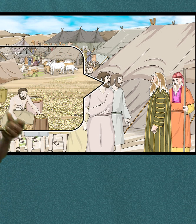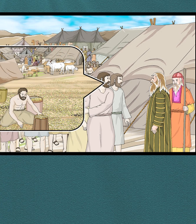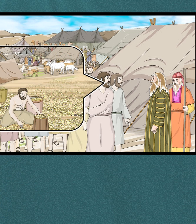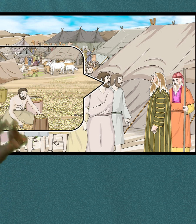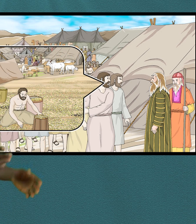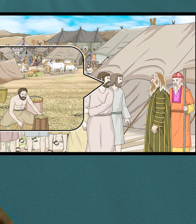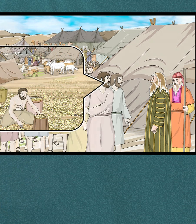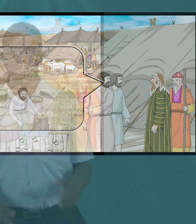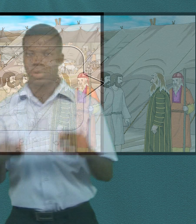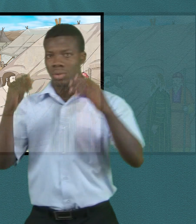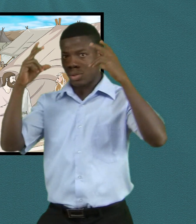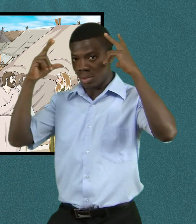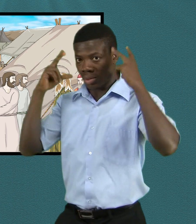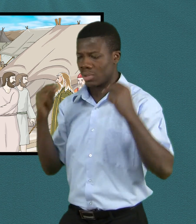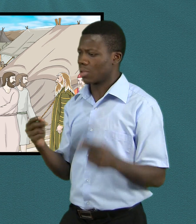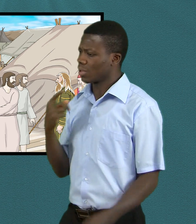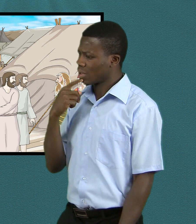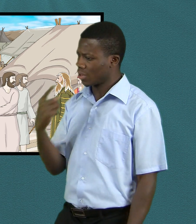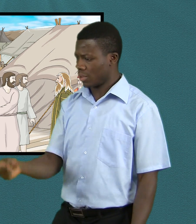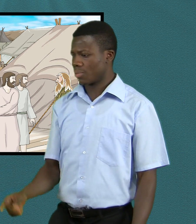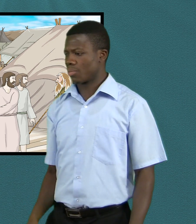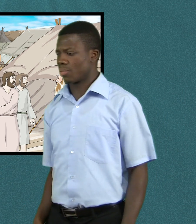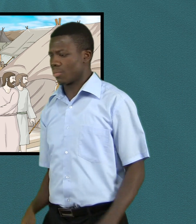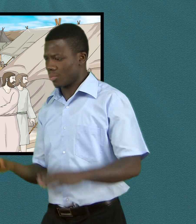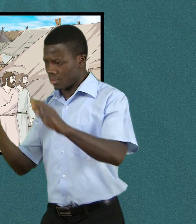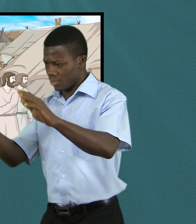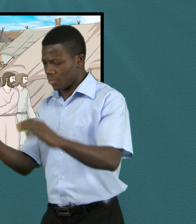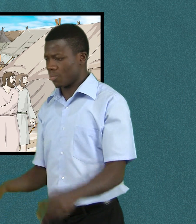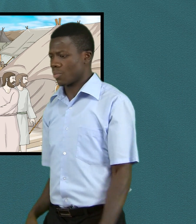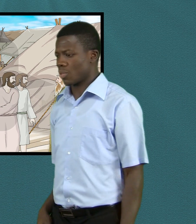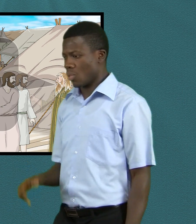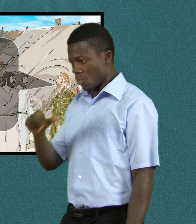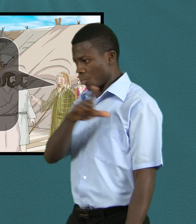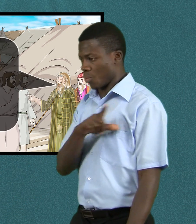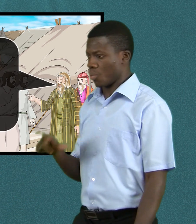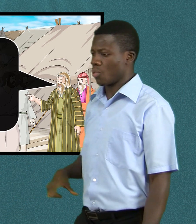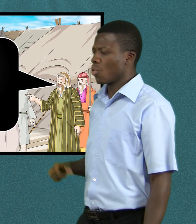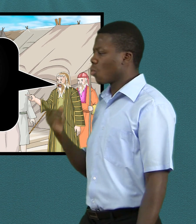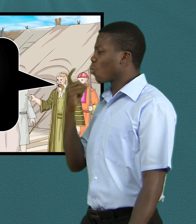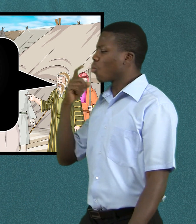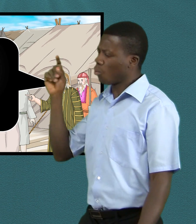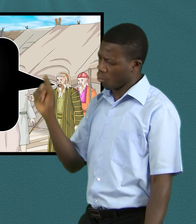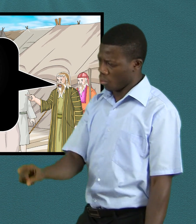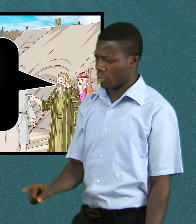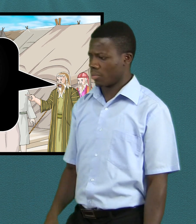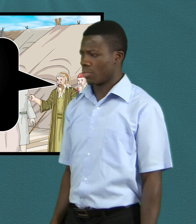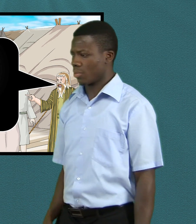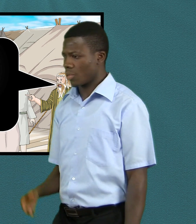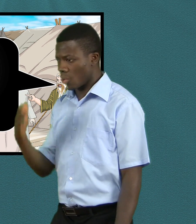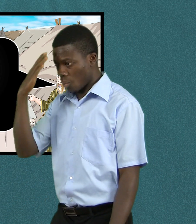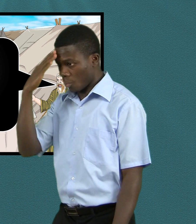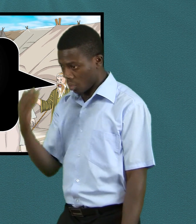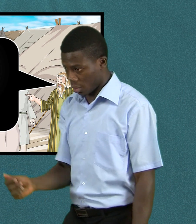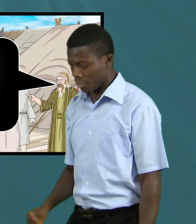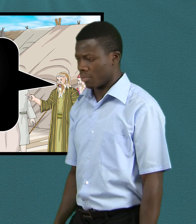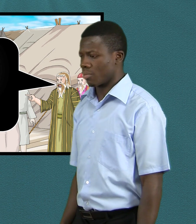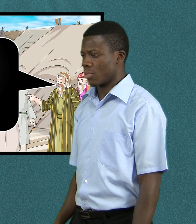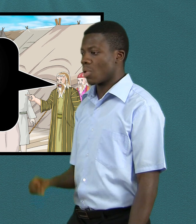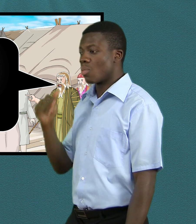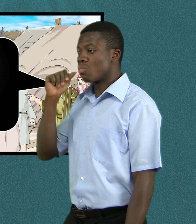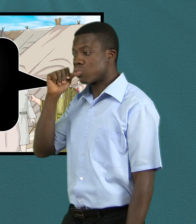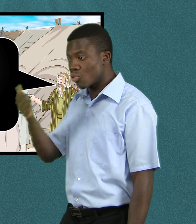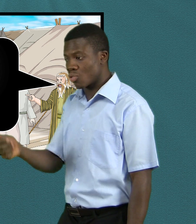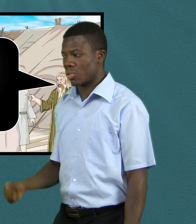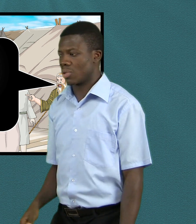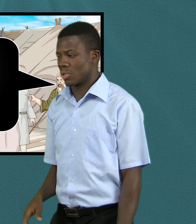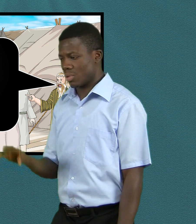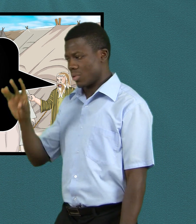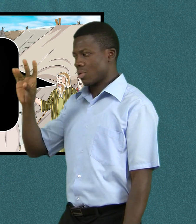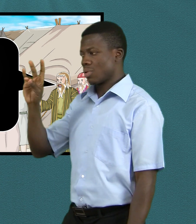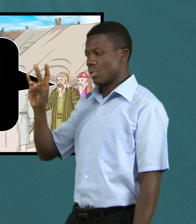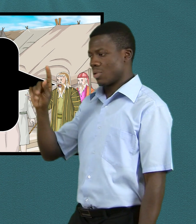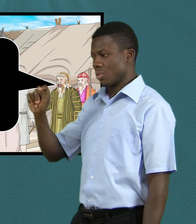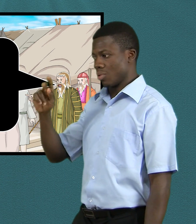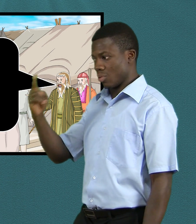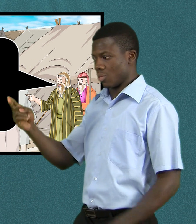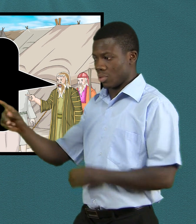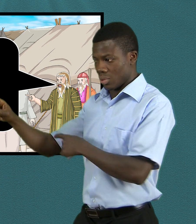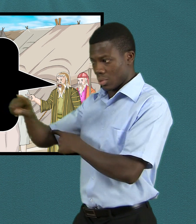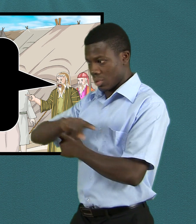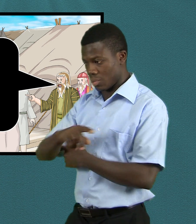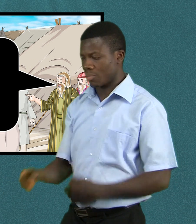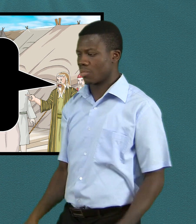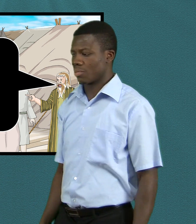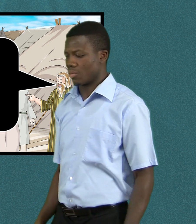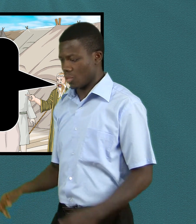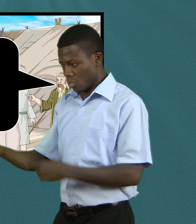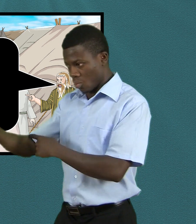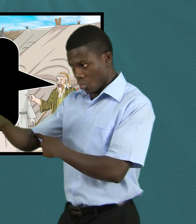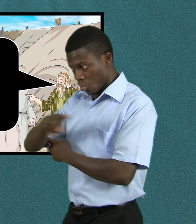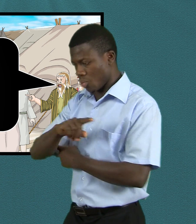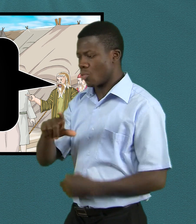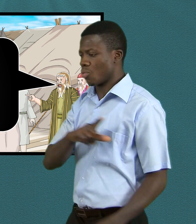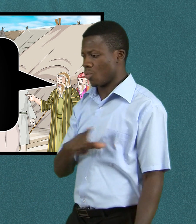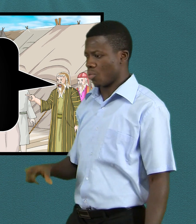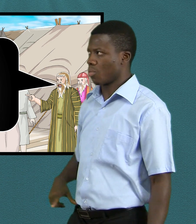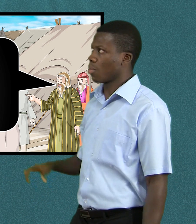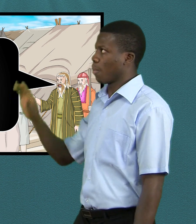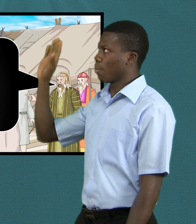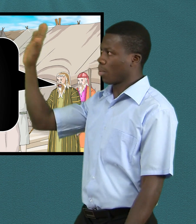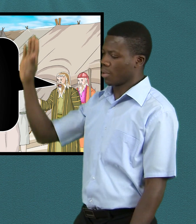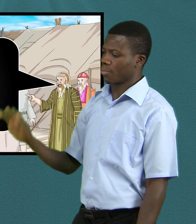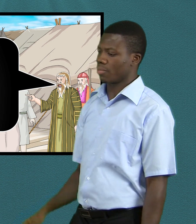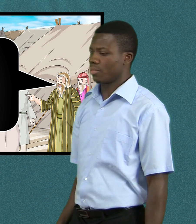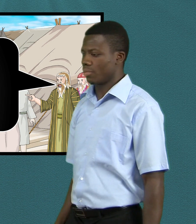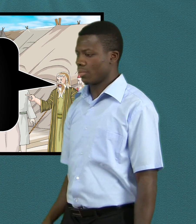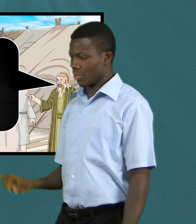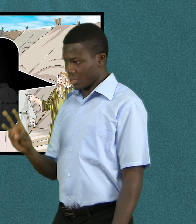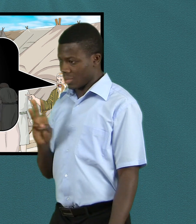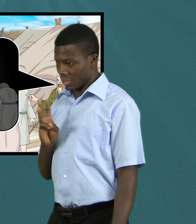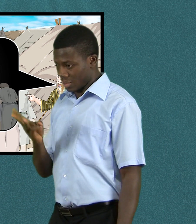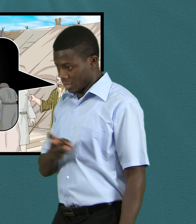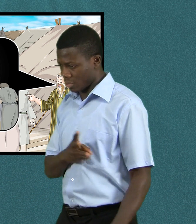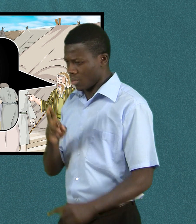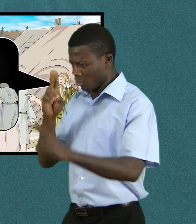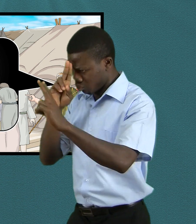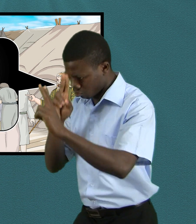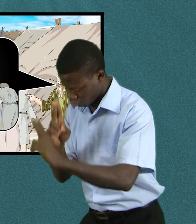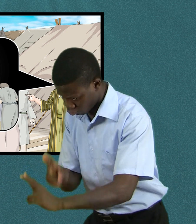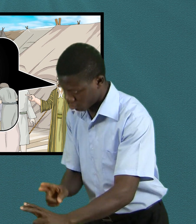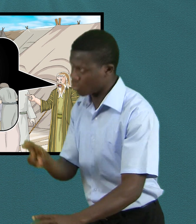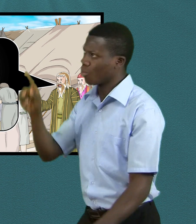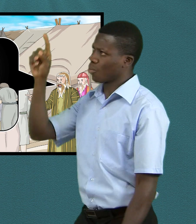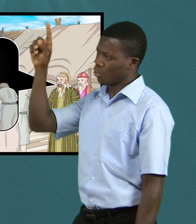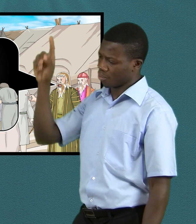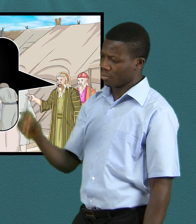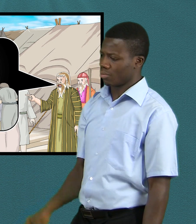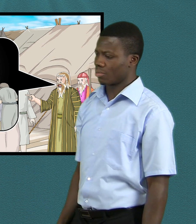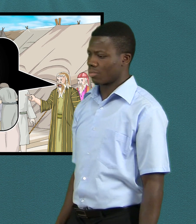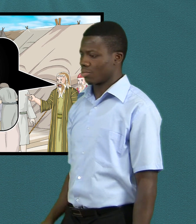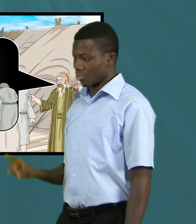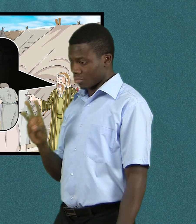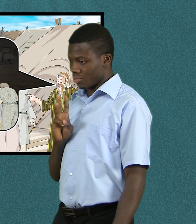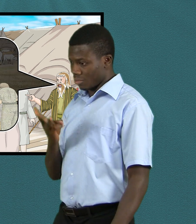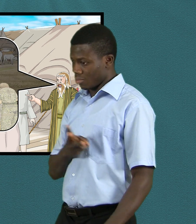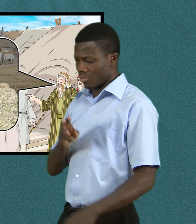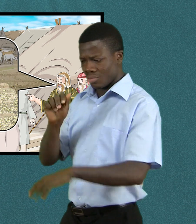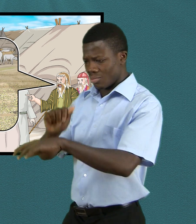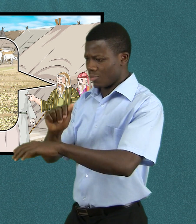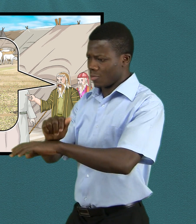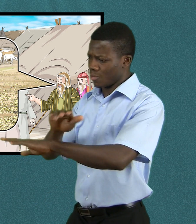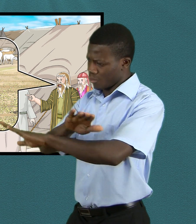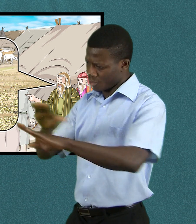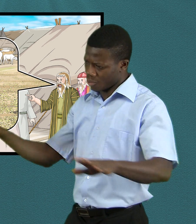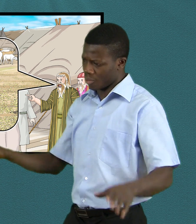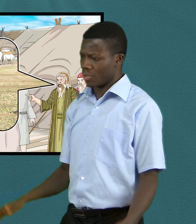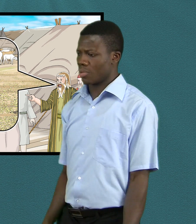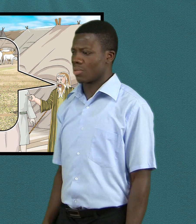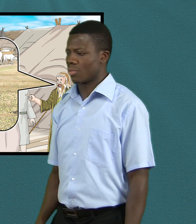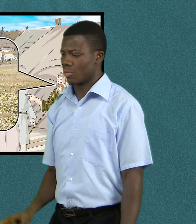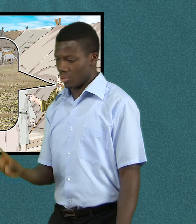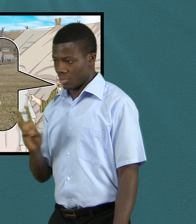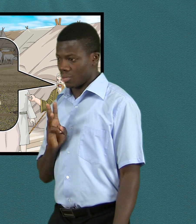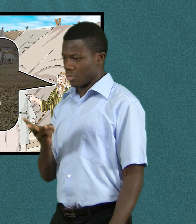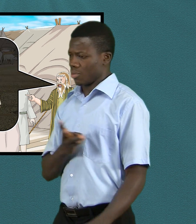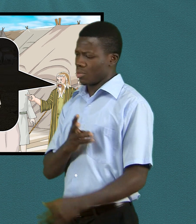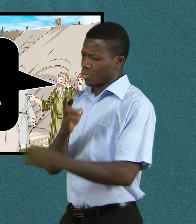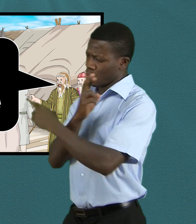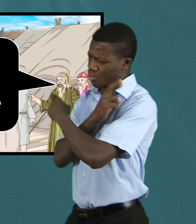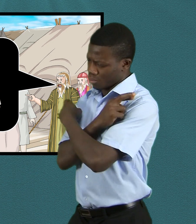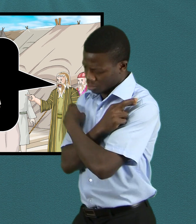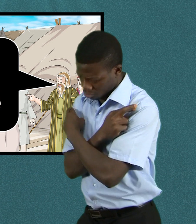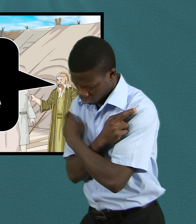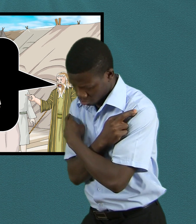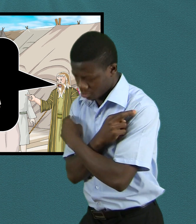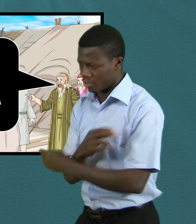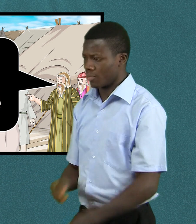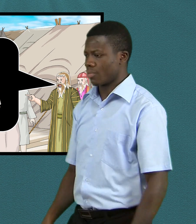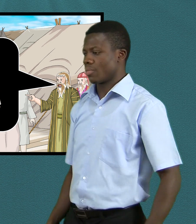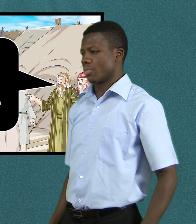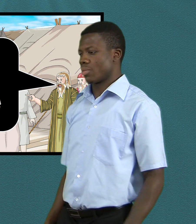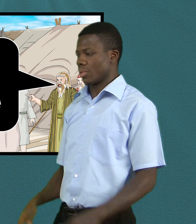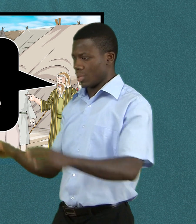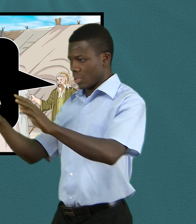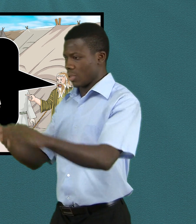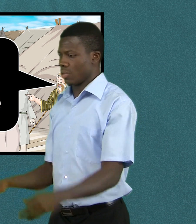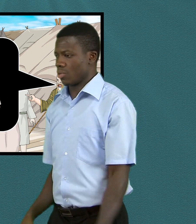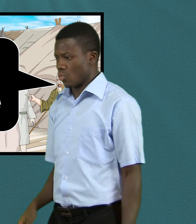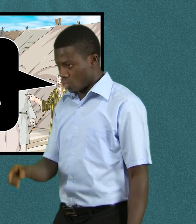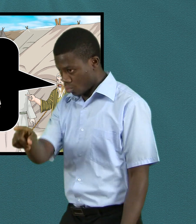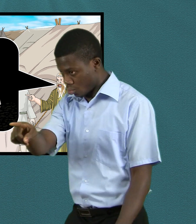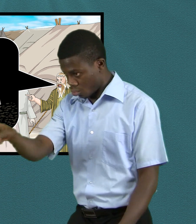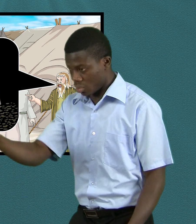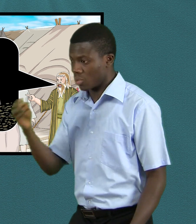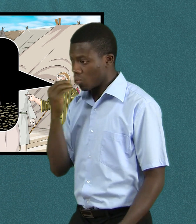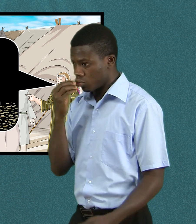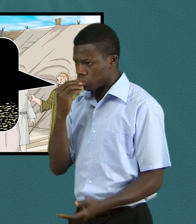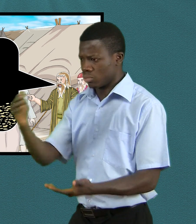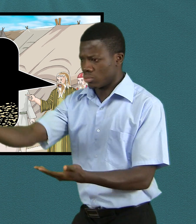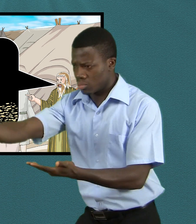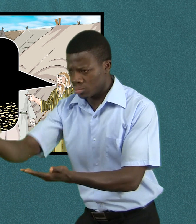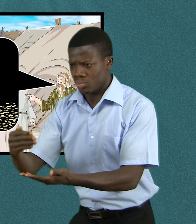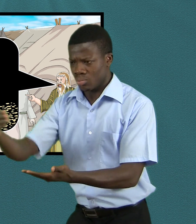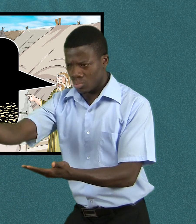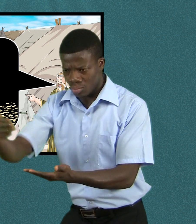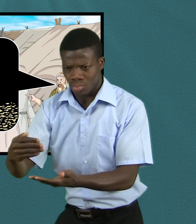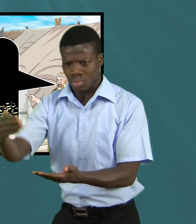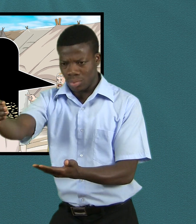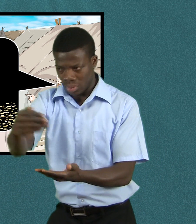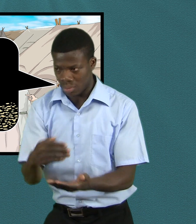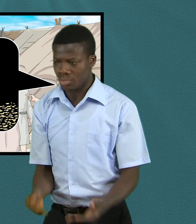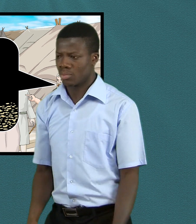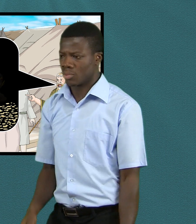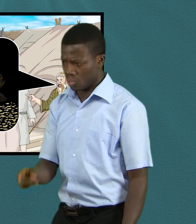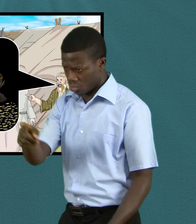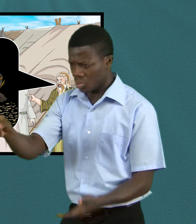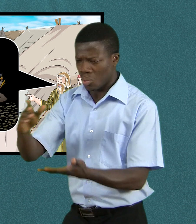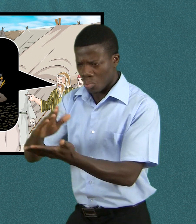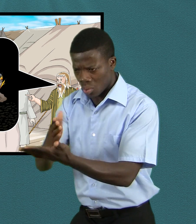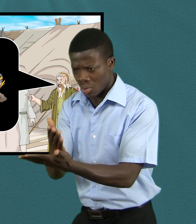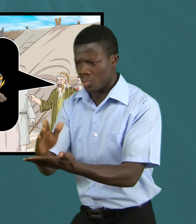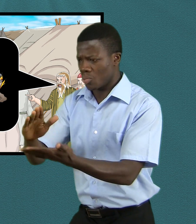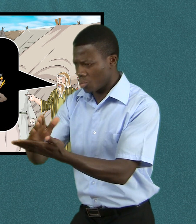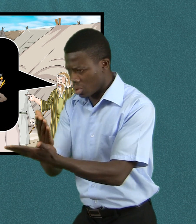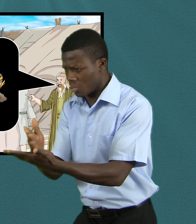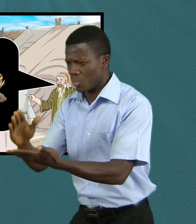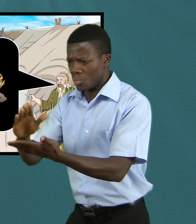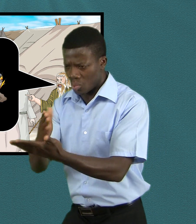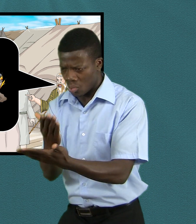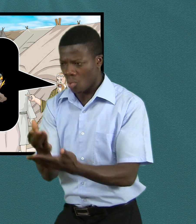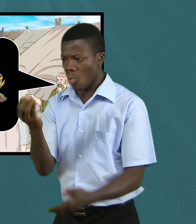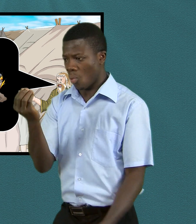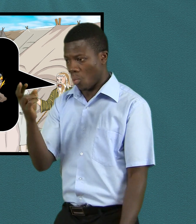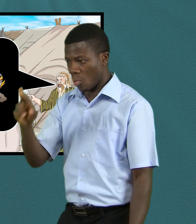He told them, “This is what the LORD has said: ‘Tomorrow is to be a day of complete rest, a holy Sabbath to the LORD.